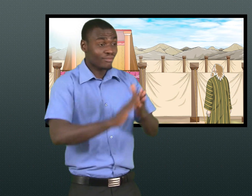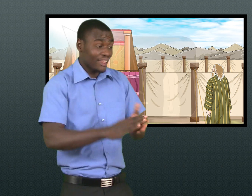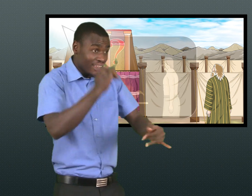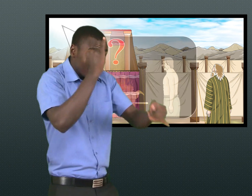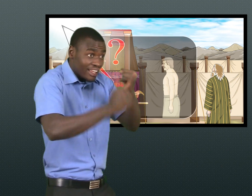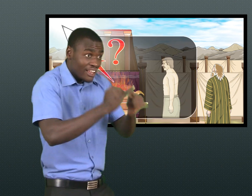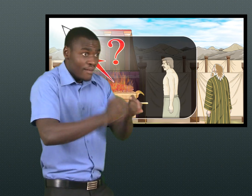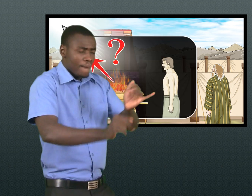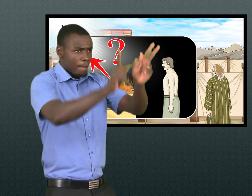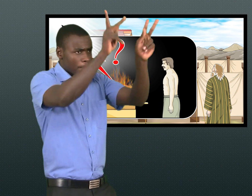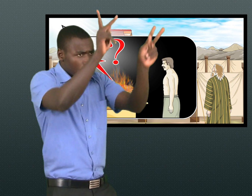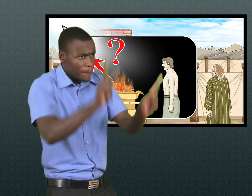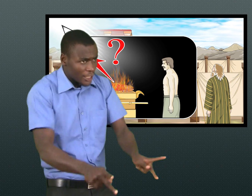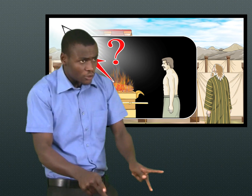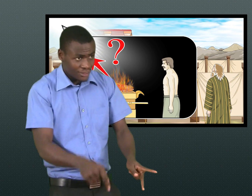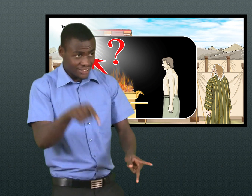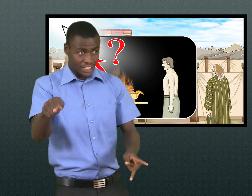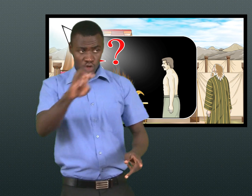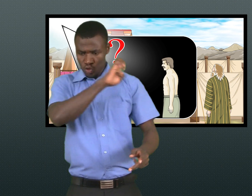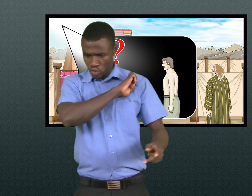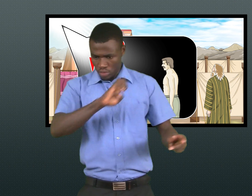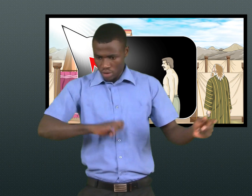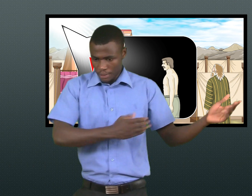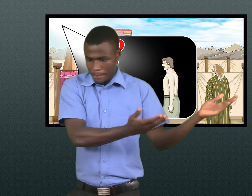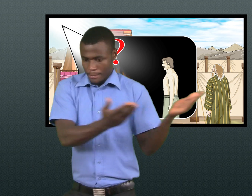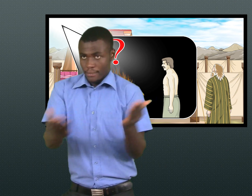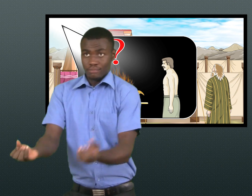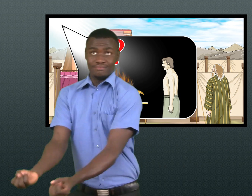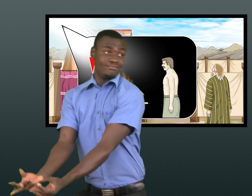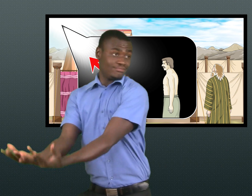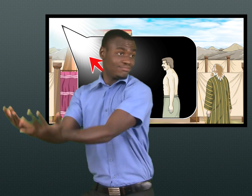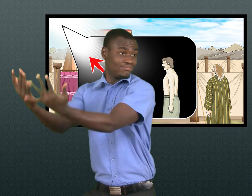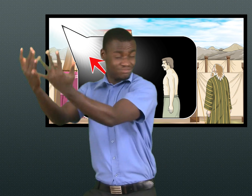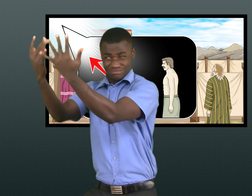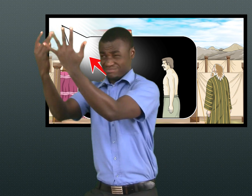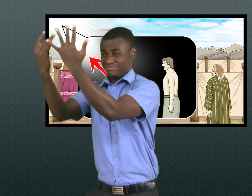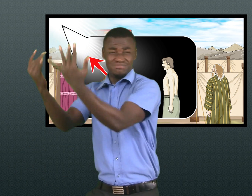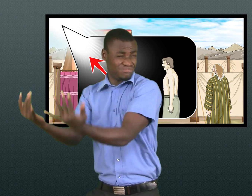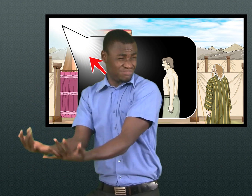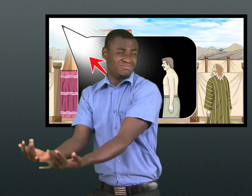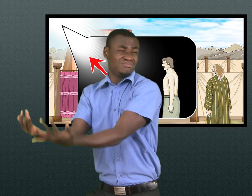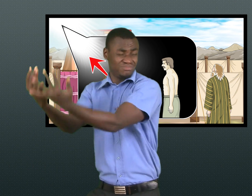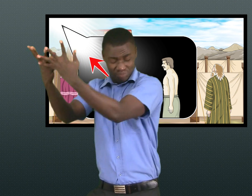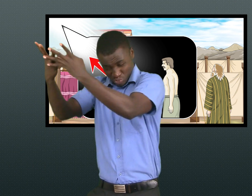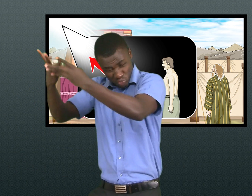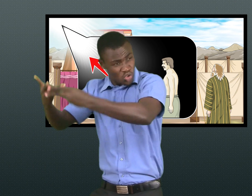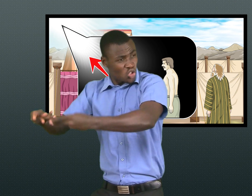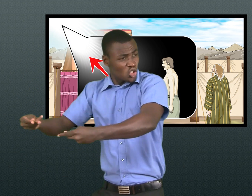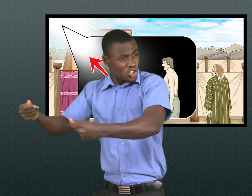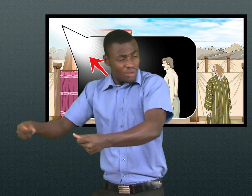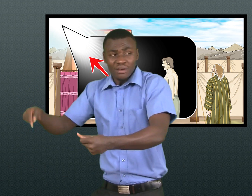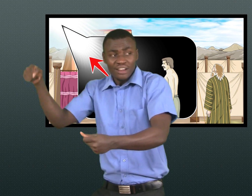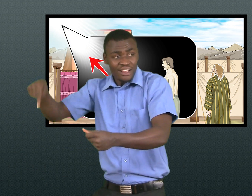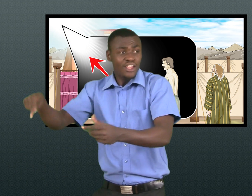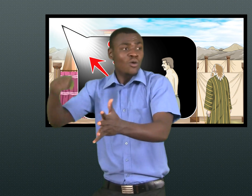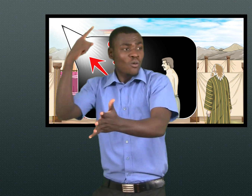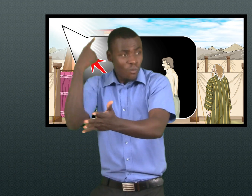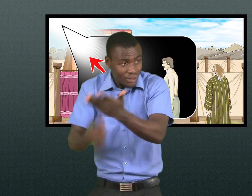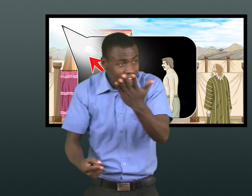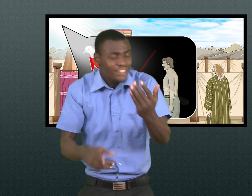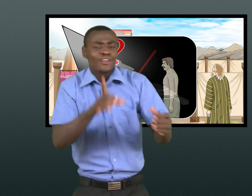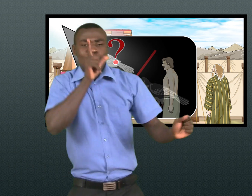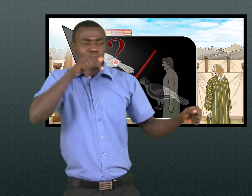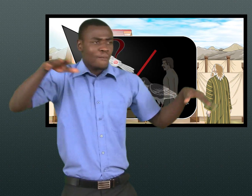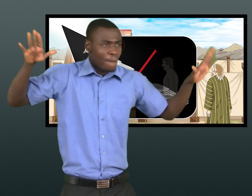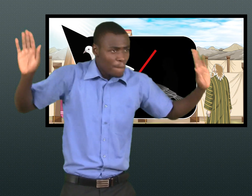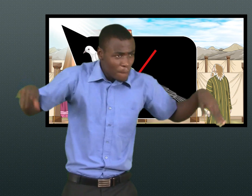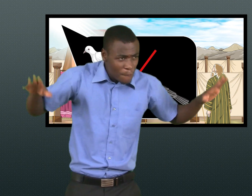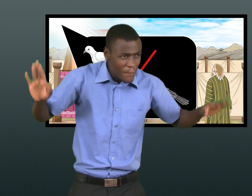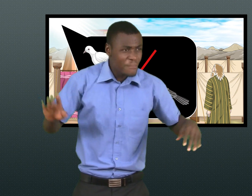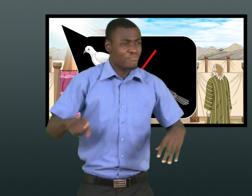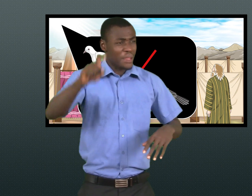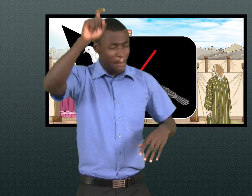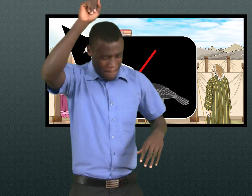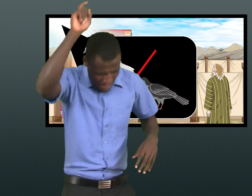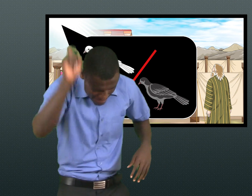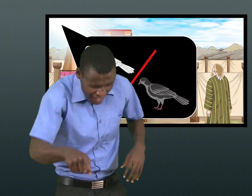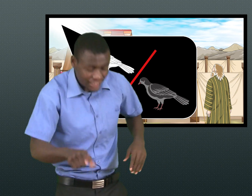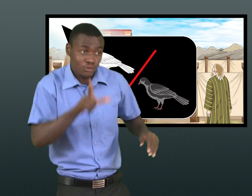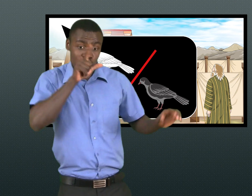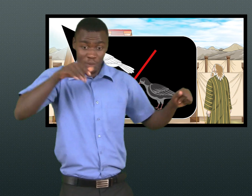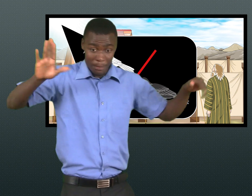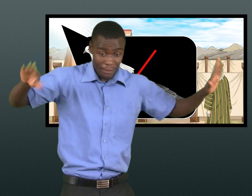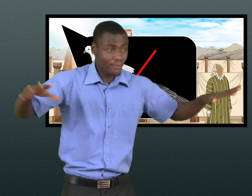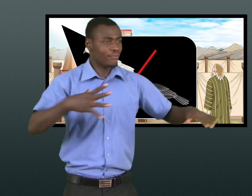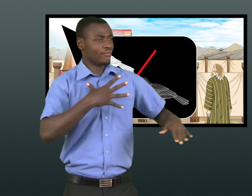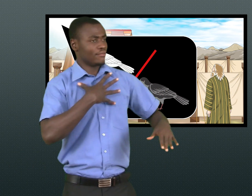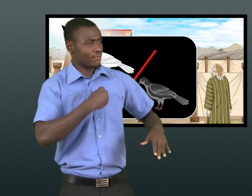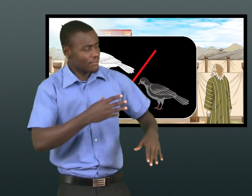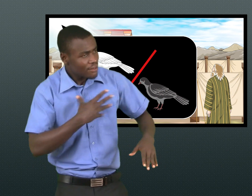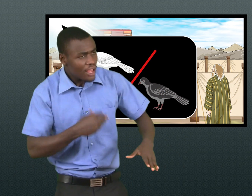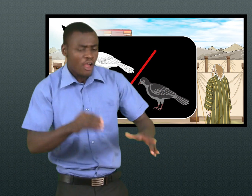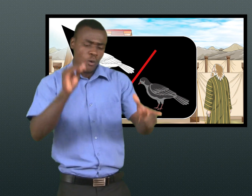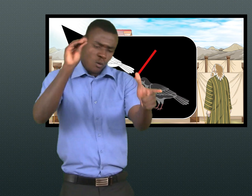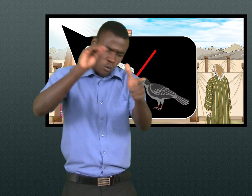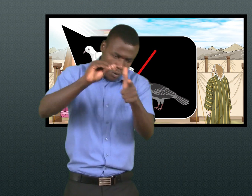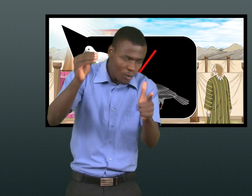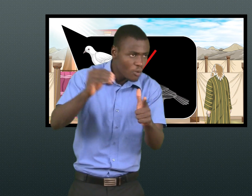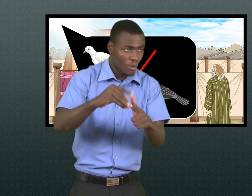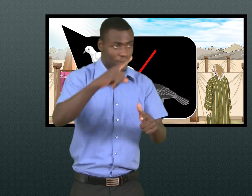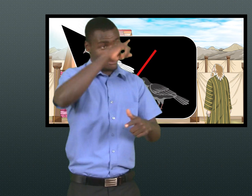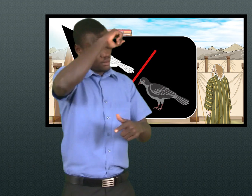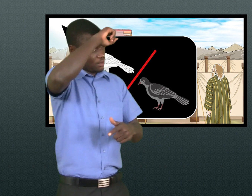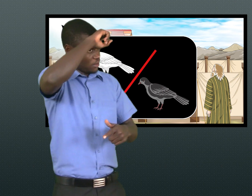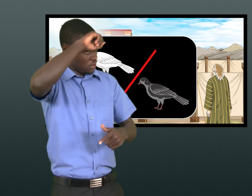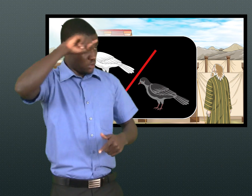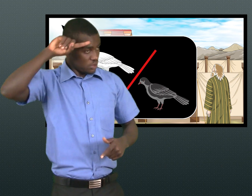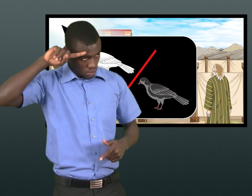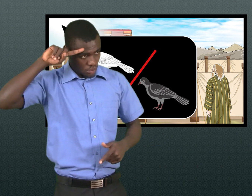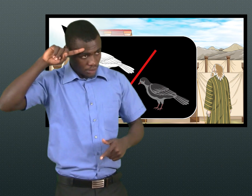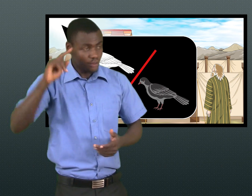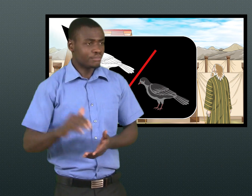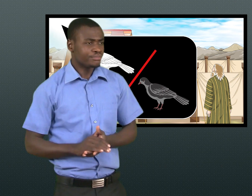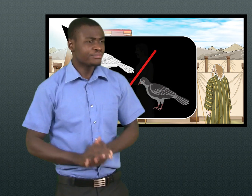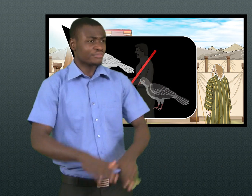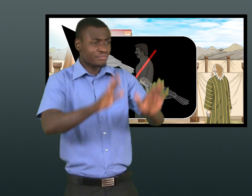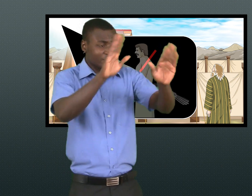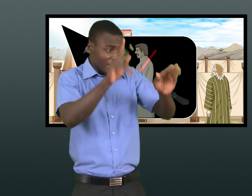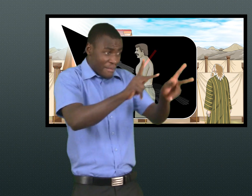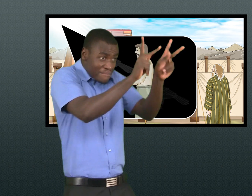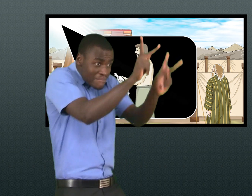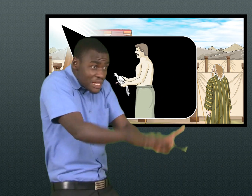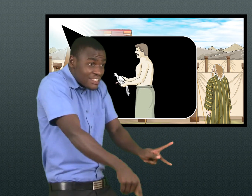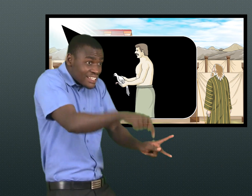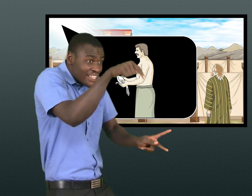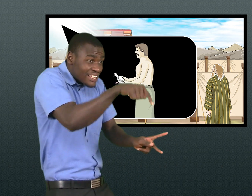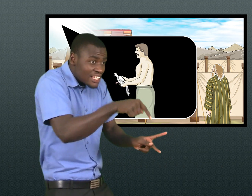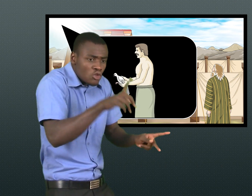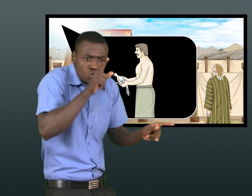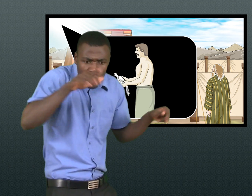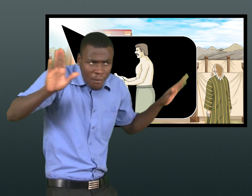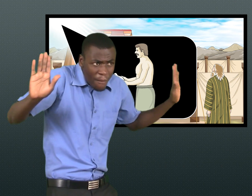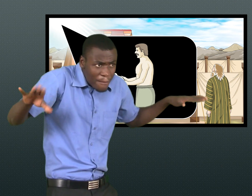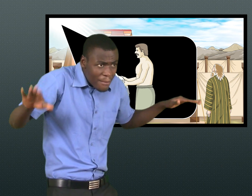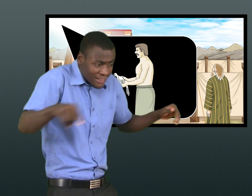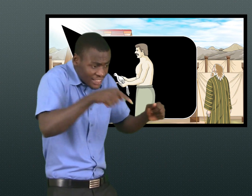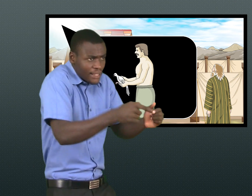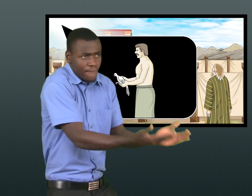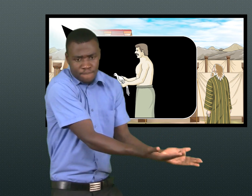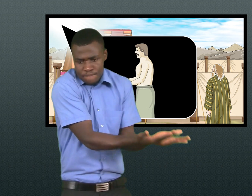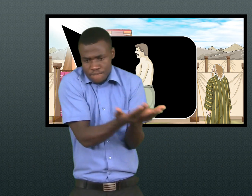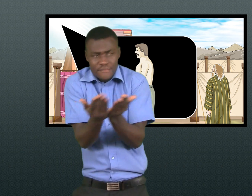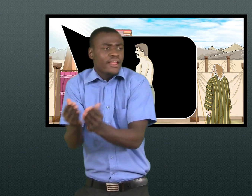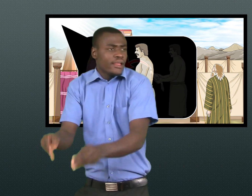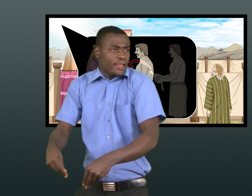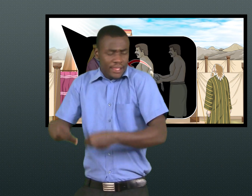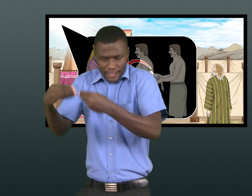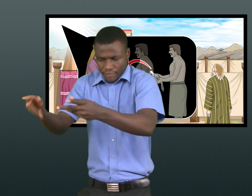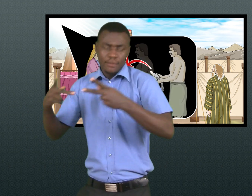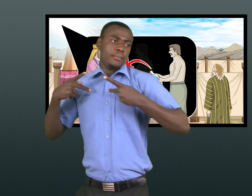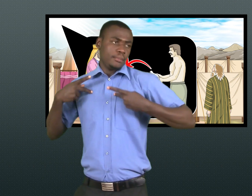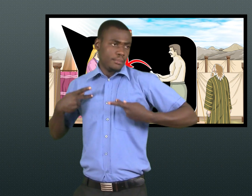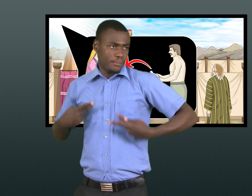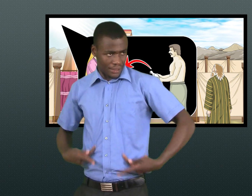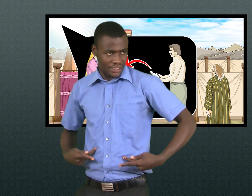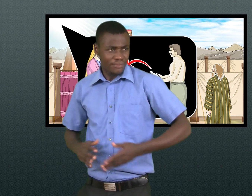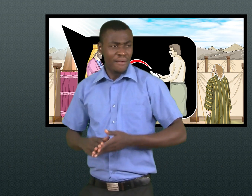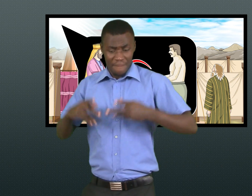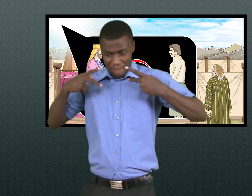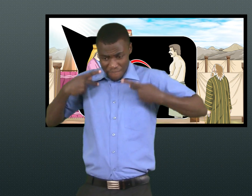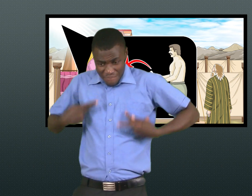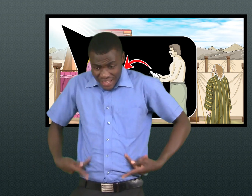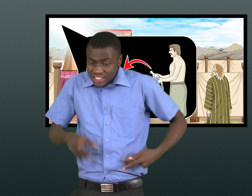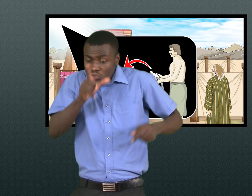If, instead, one’s offering to the LORD is a burnt offering of birds, he is to present a turtledove or a young pigeon.